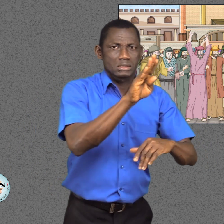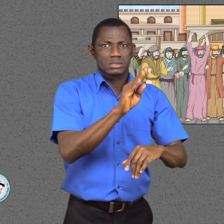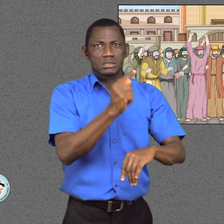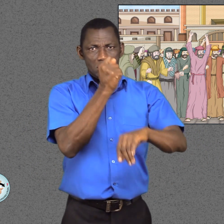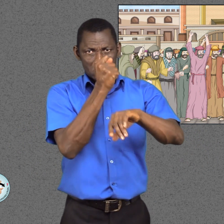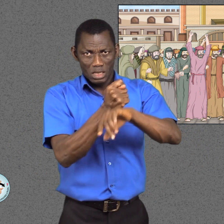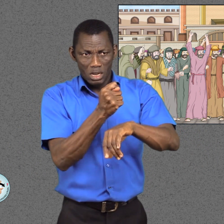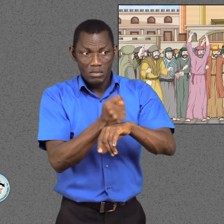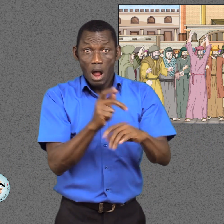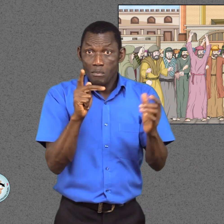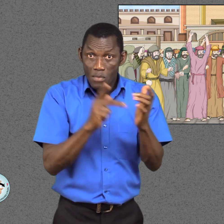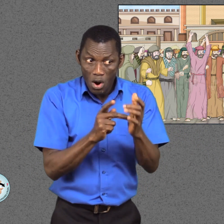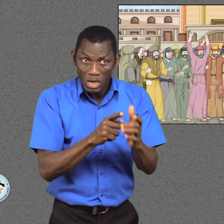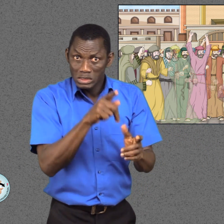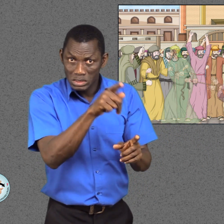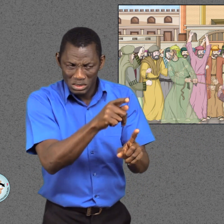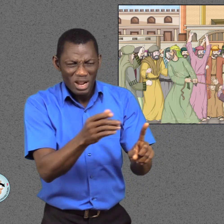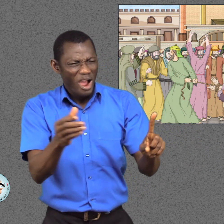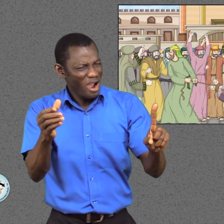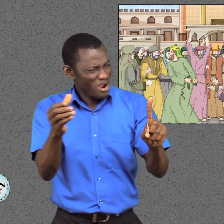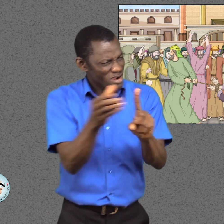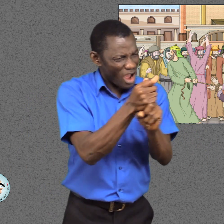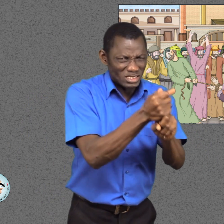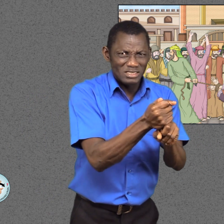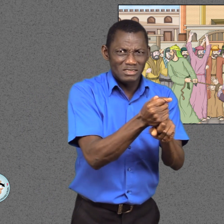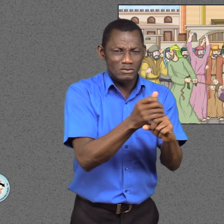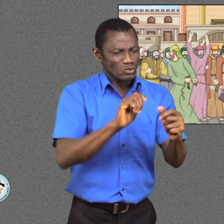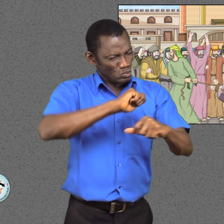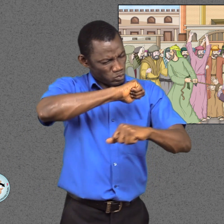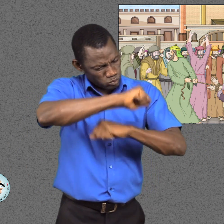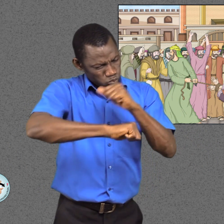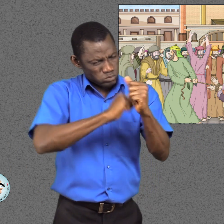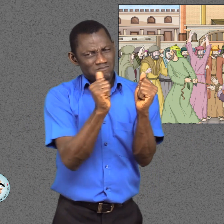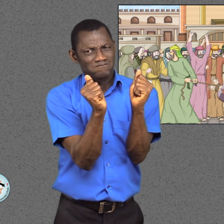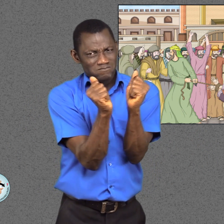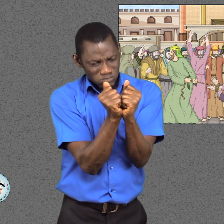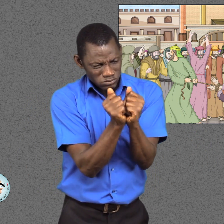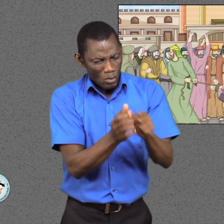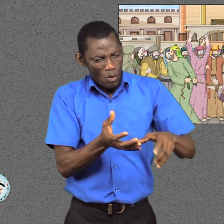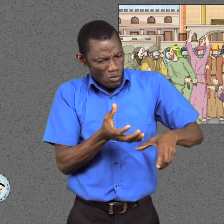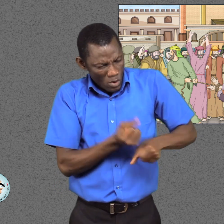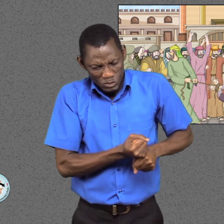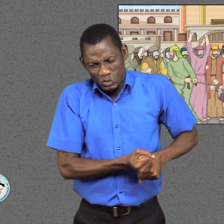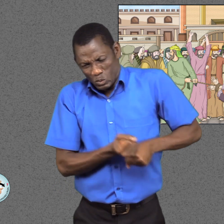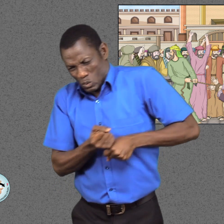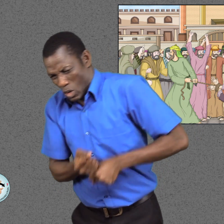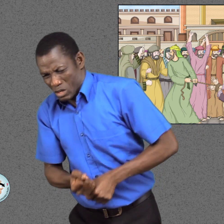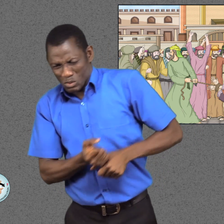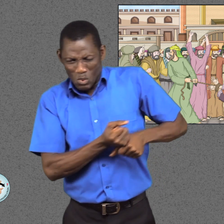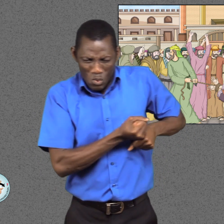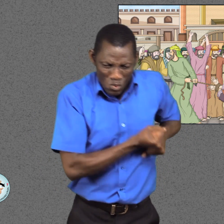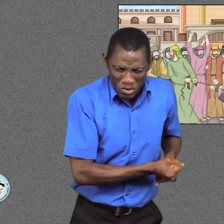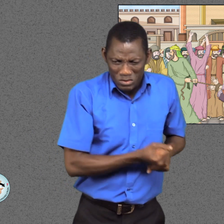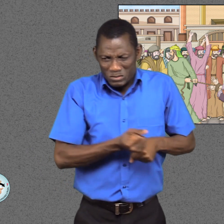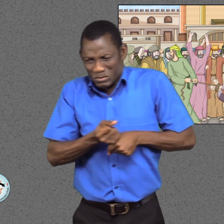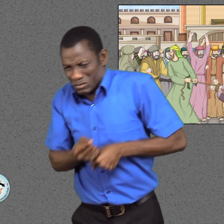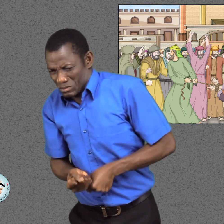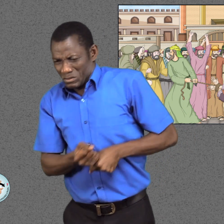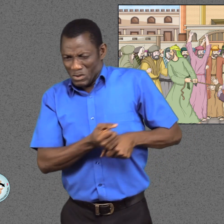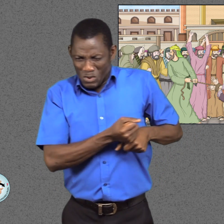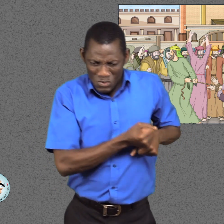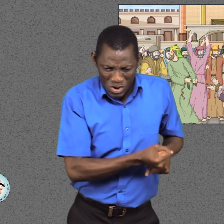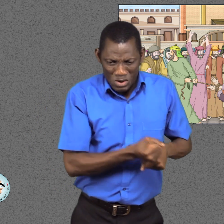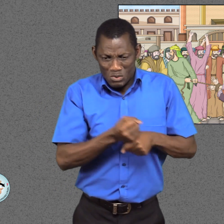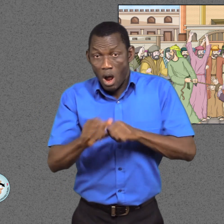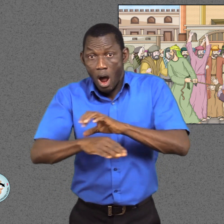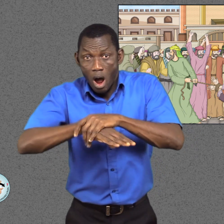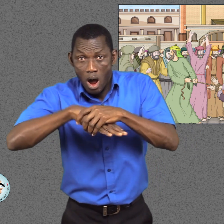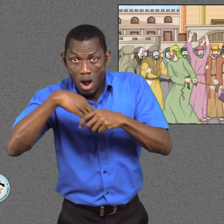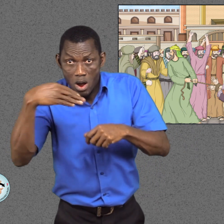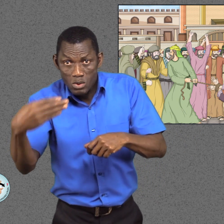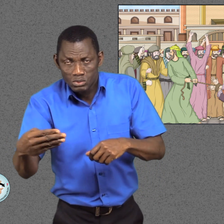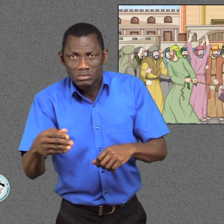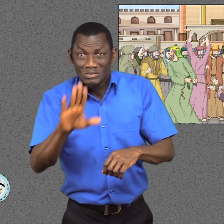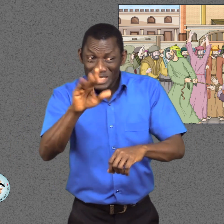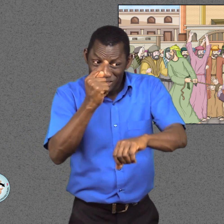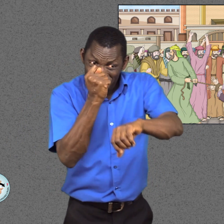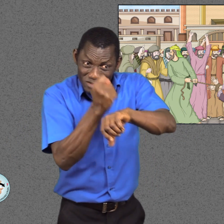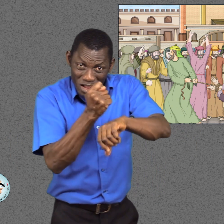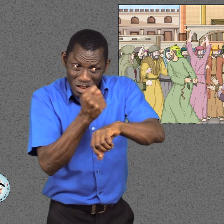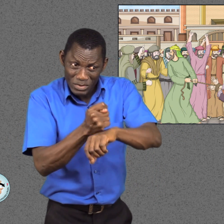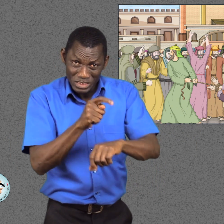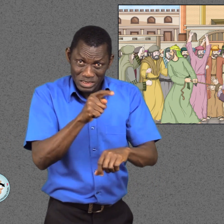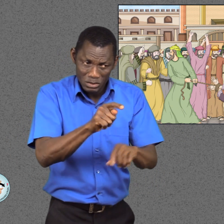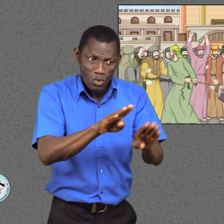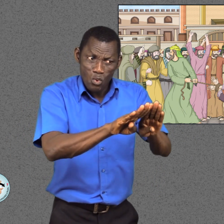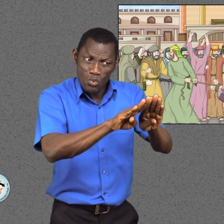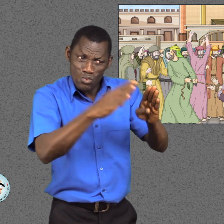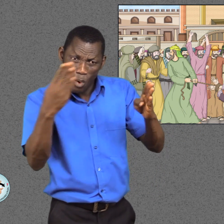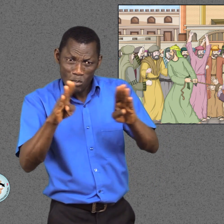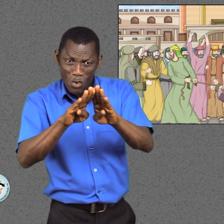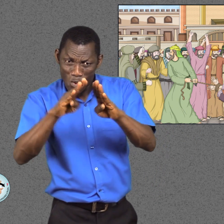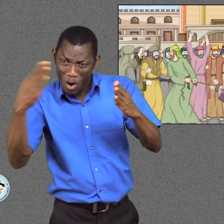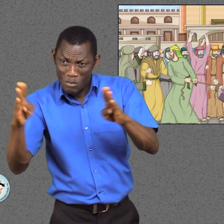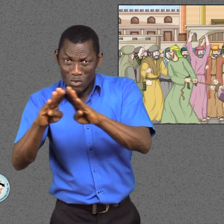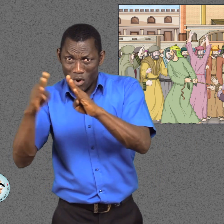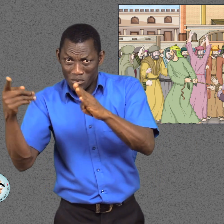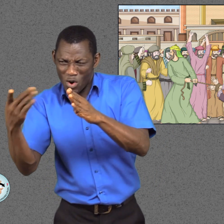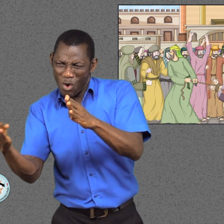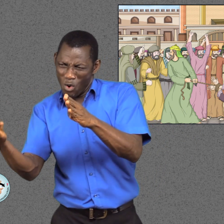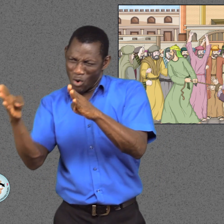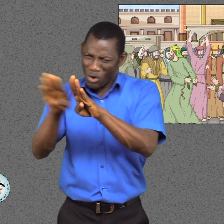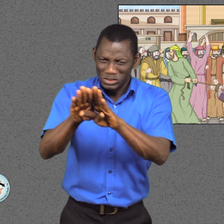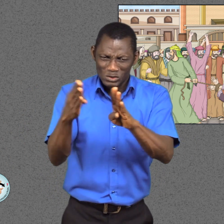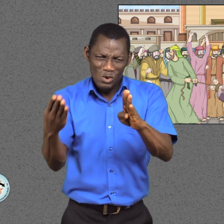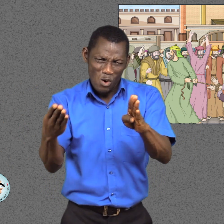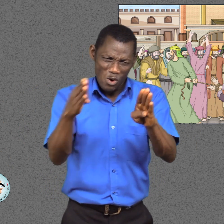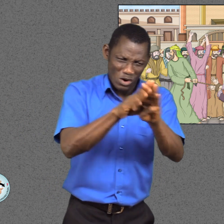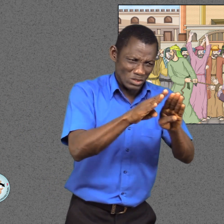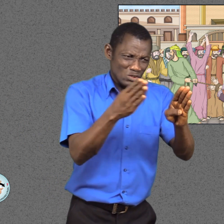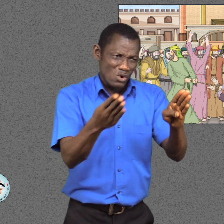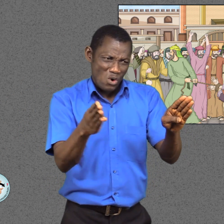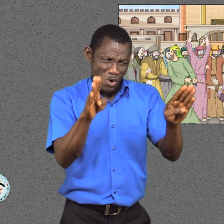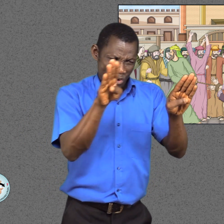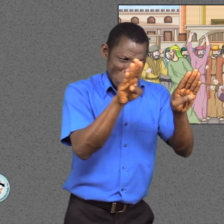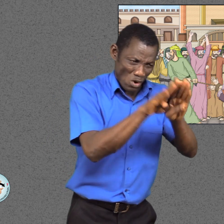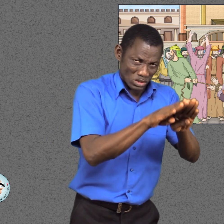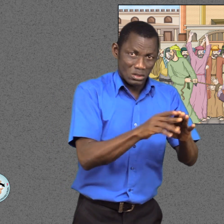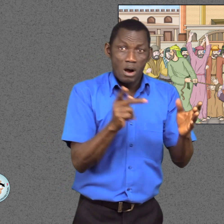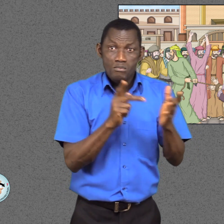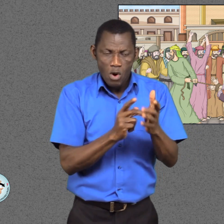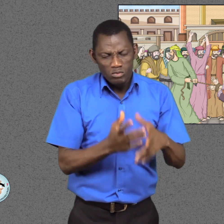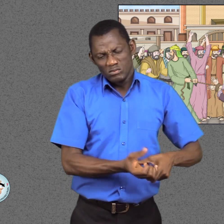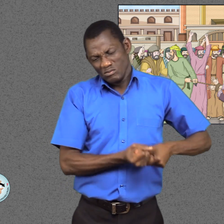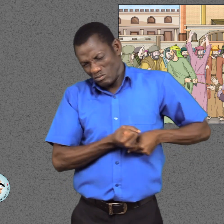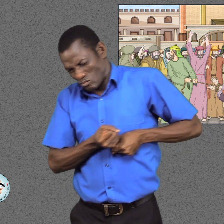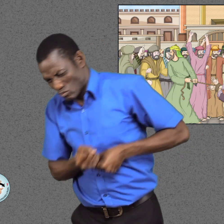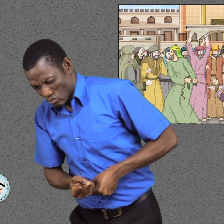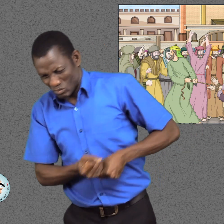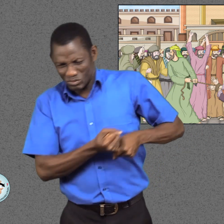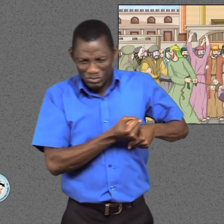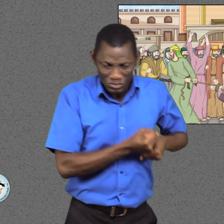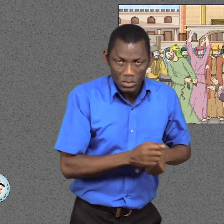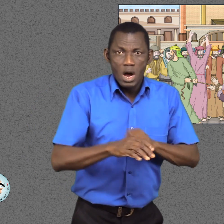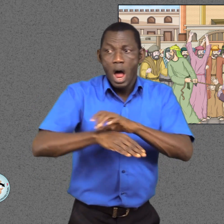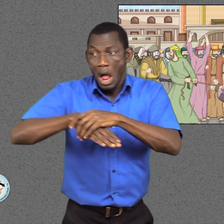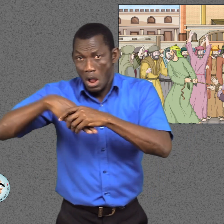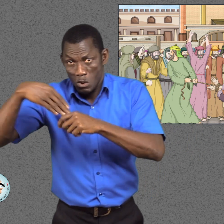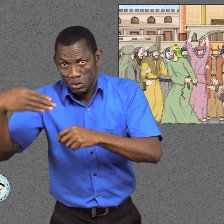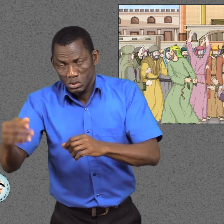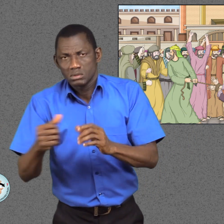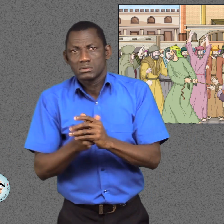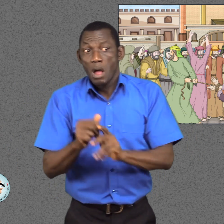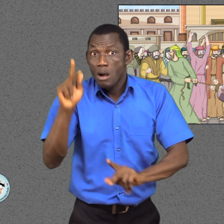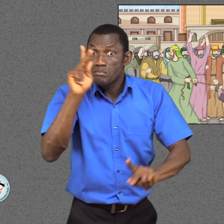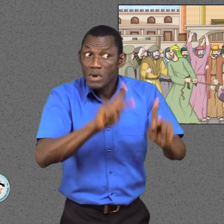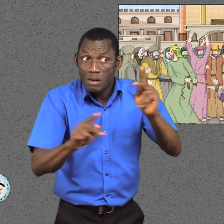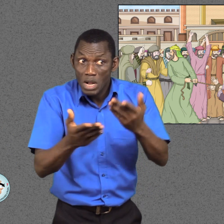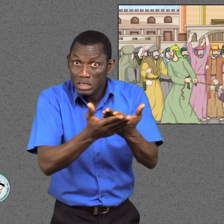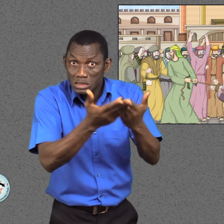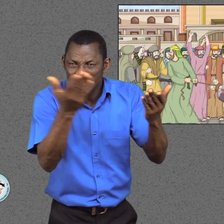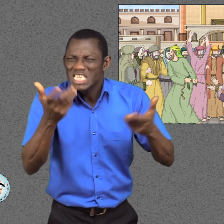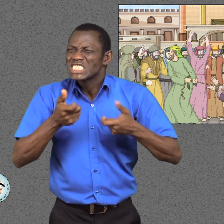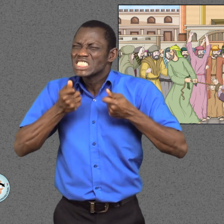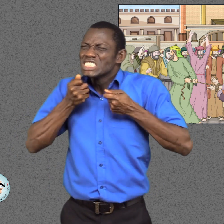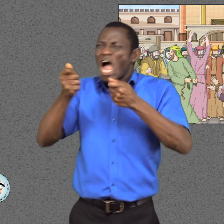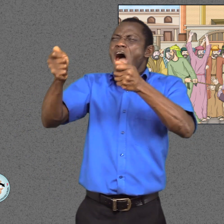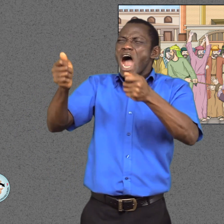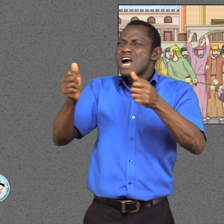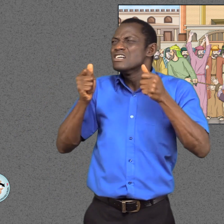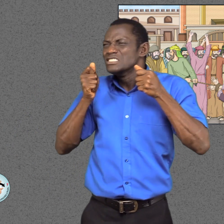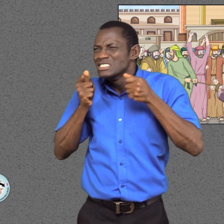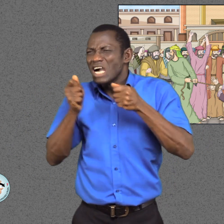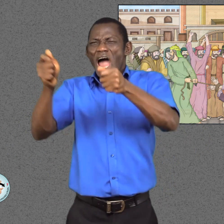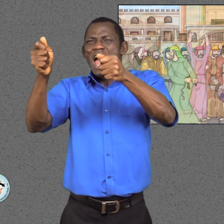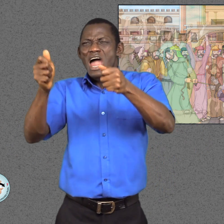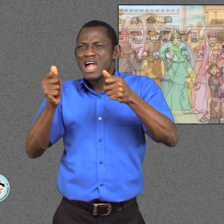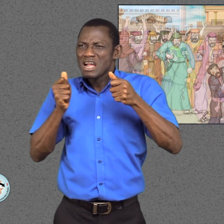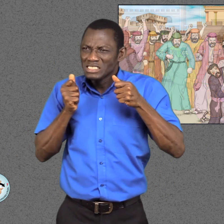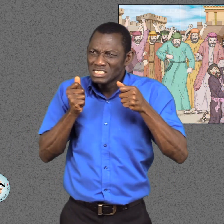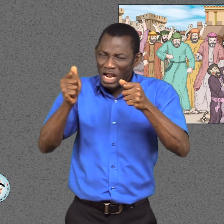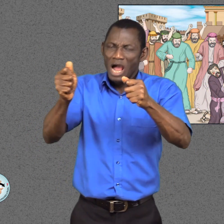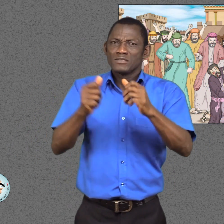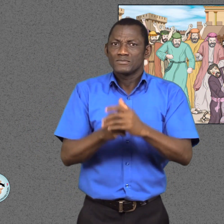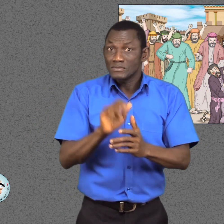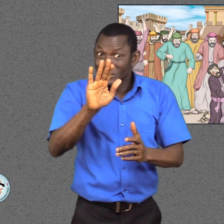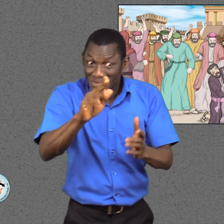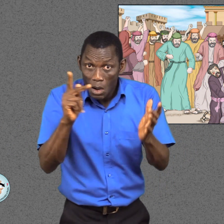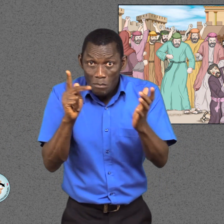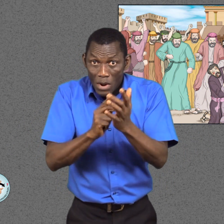They seized Paul and dragged him out of the temple, and at once the gates were shut.